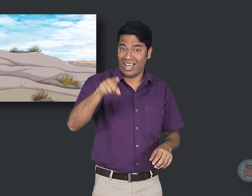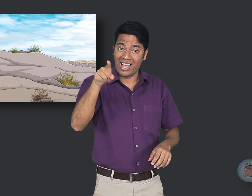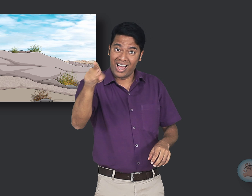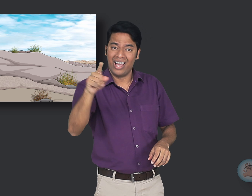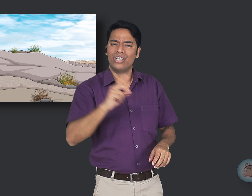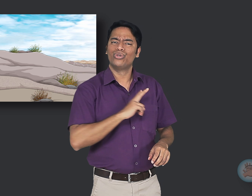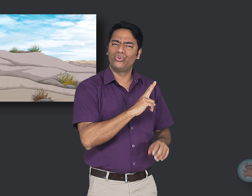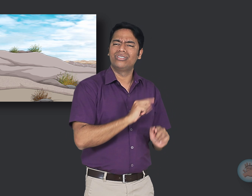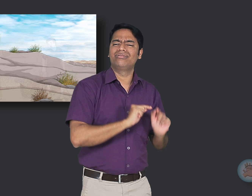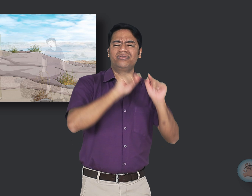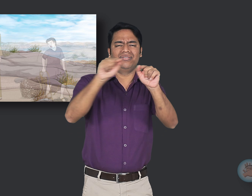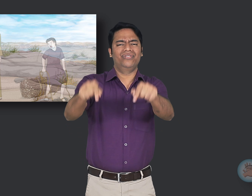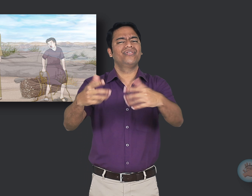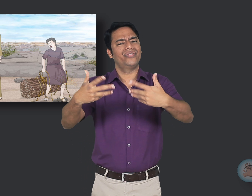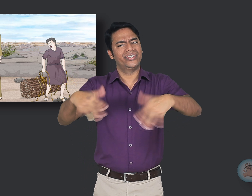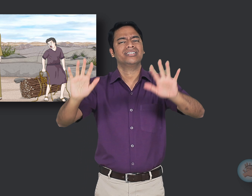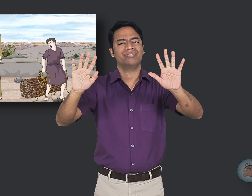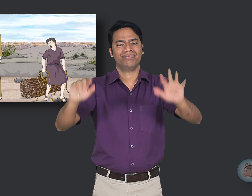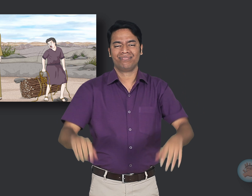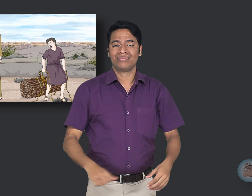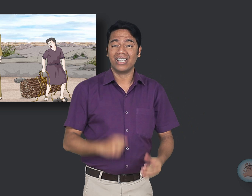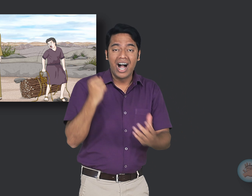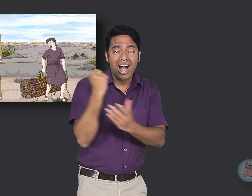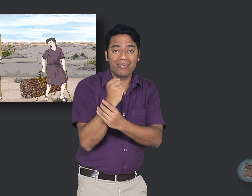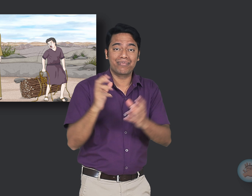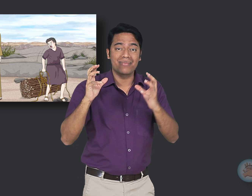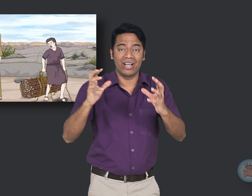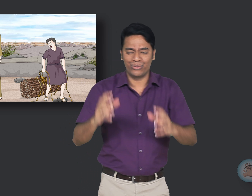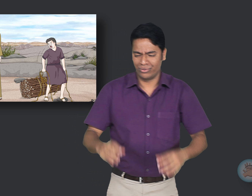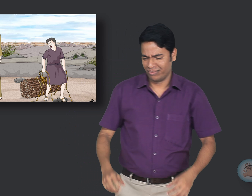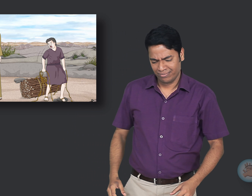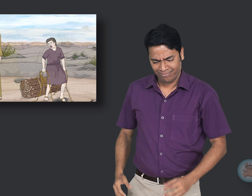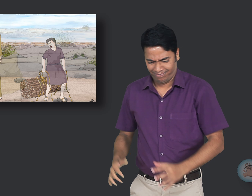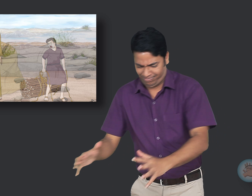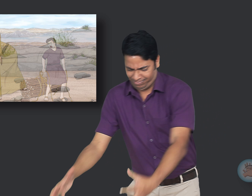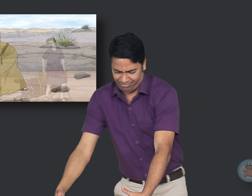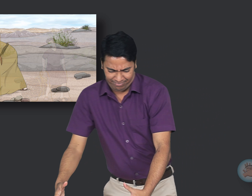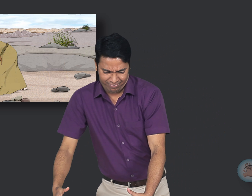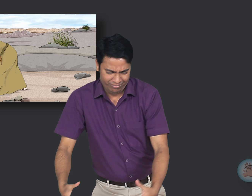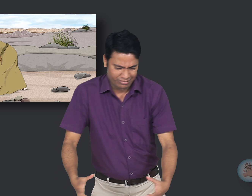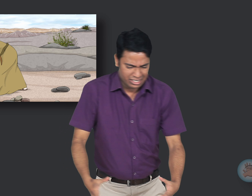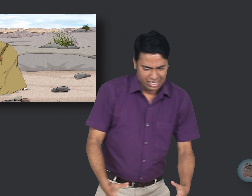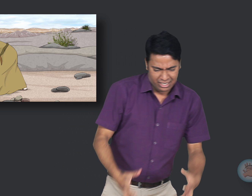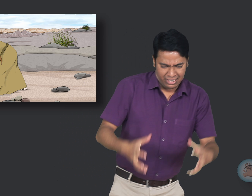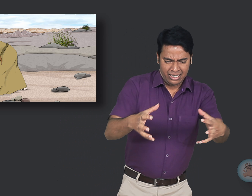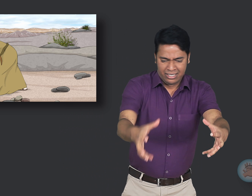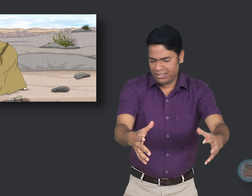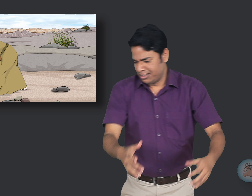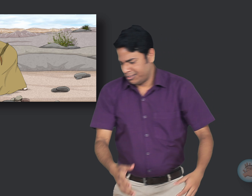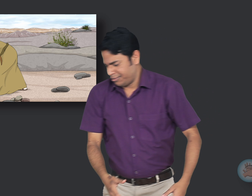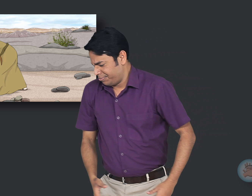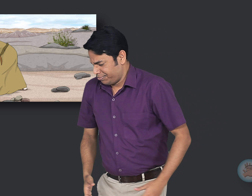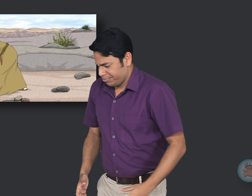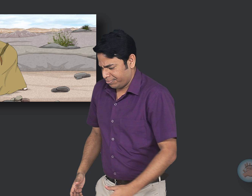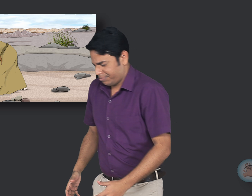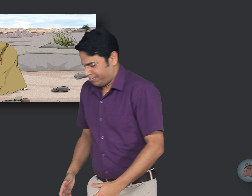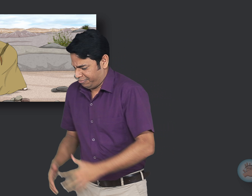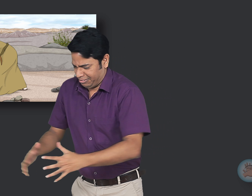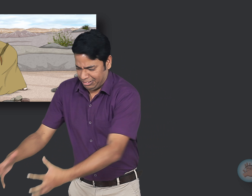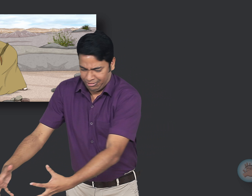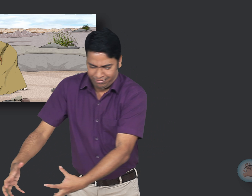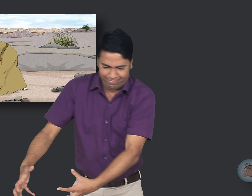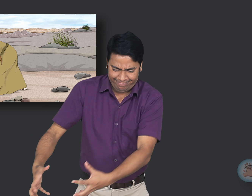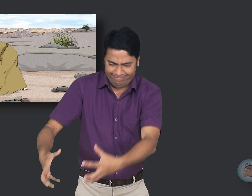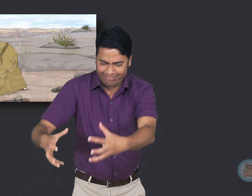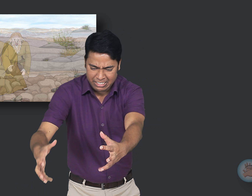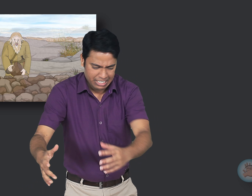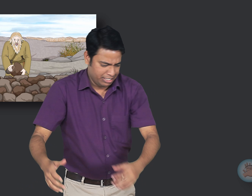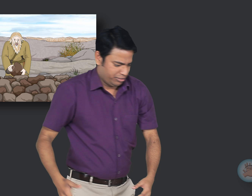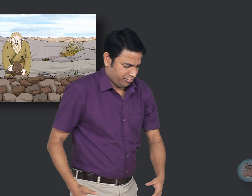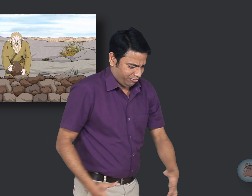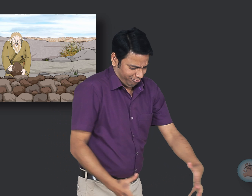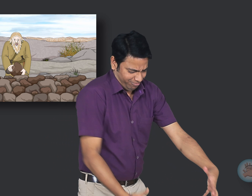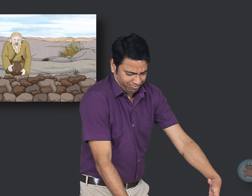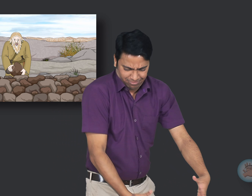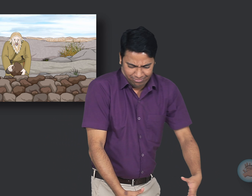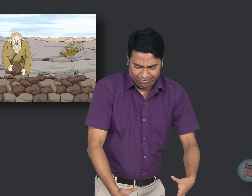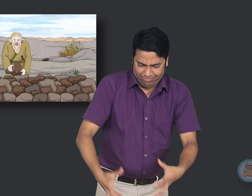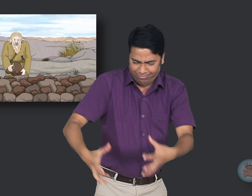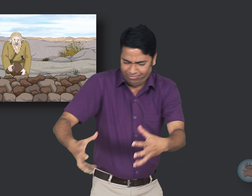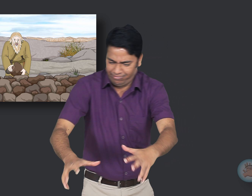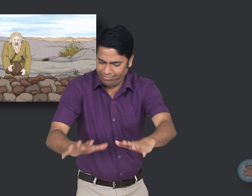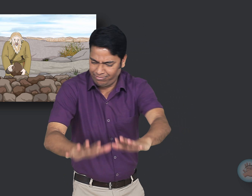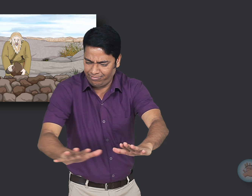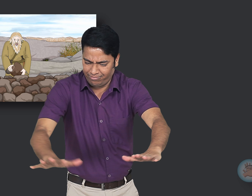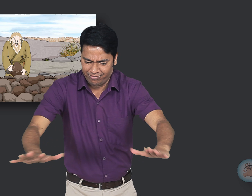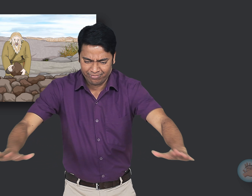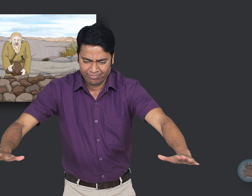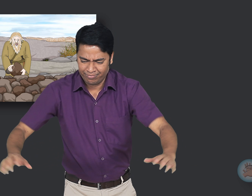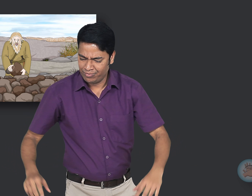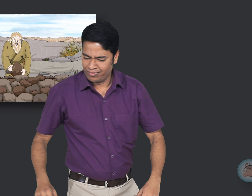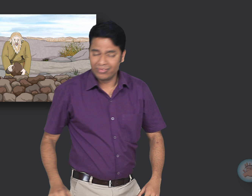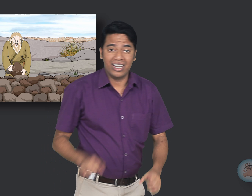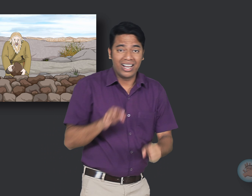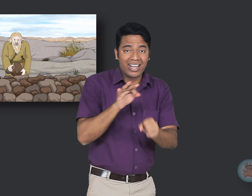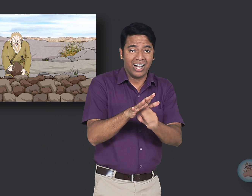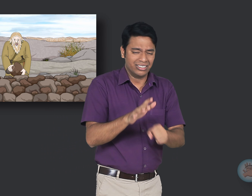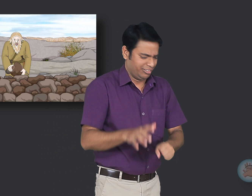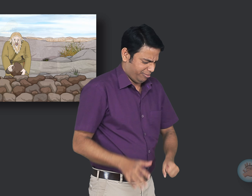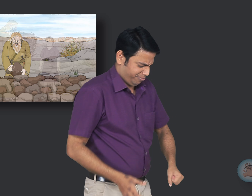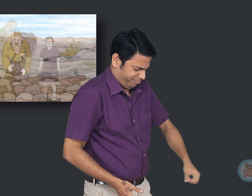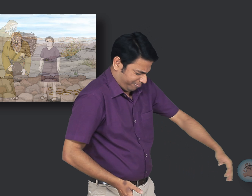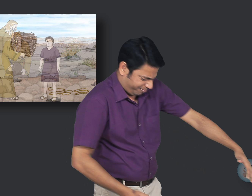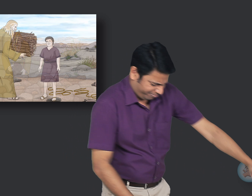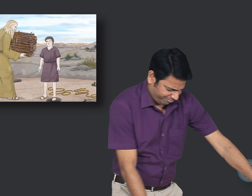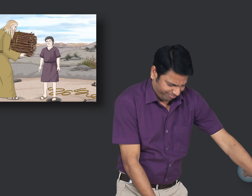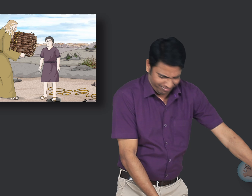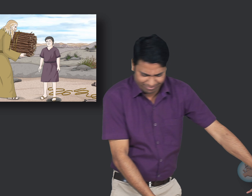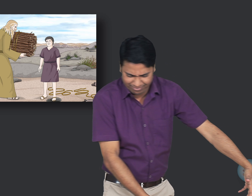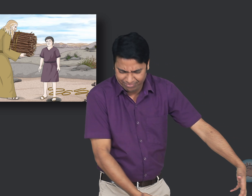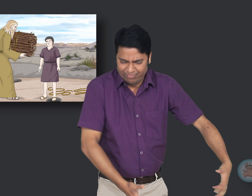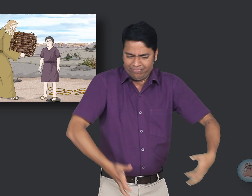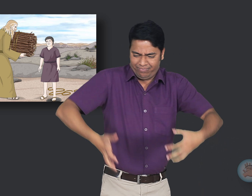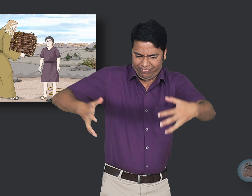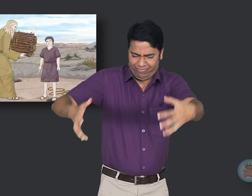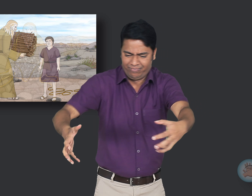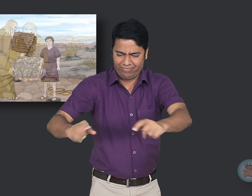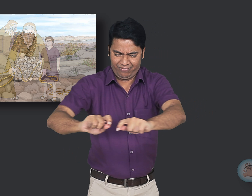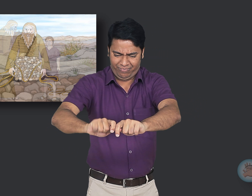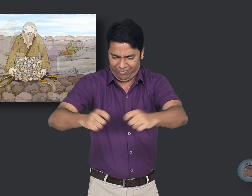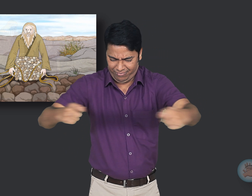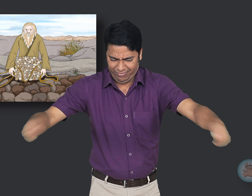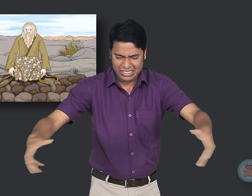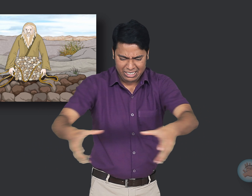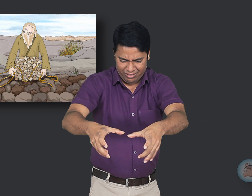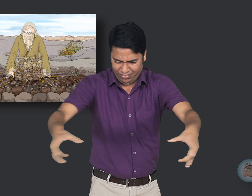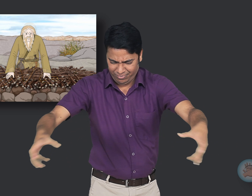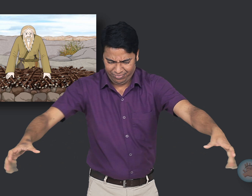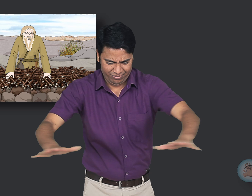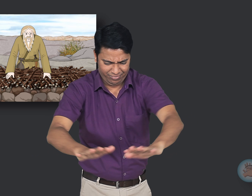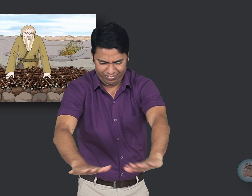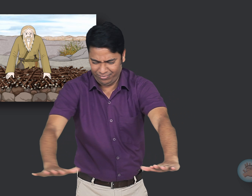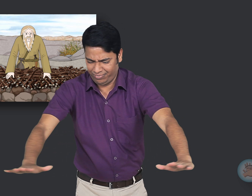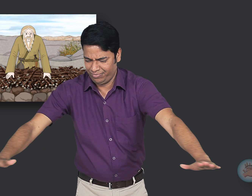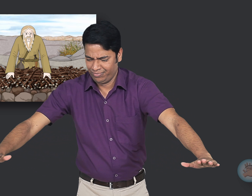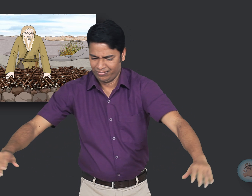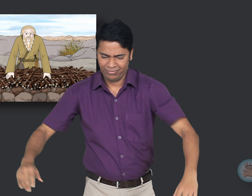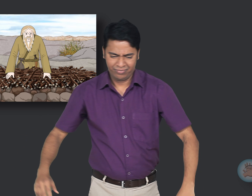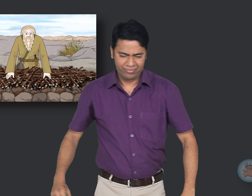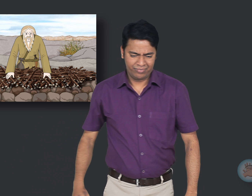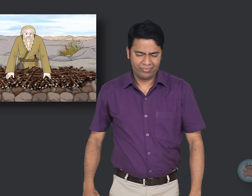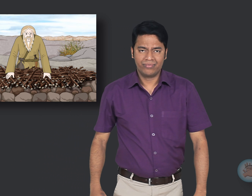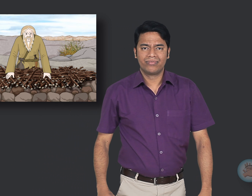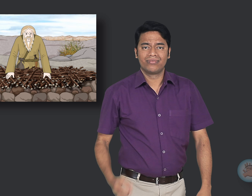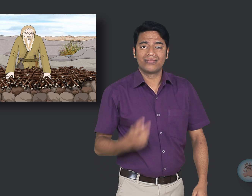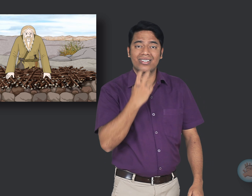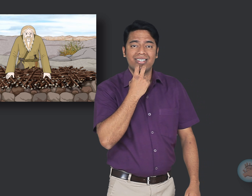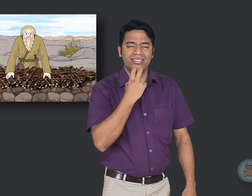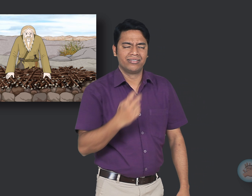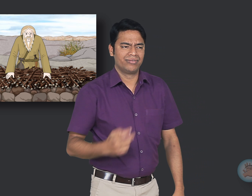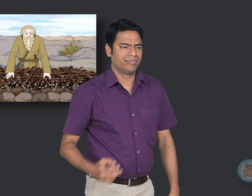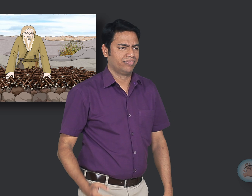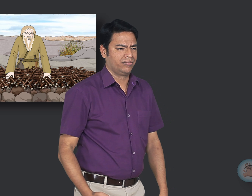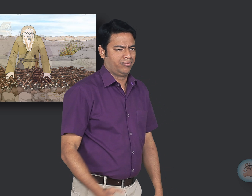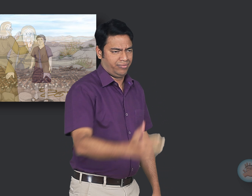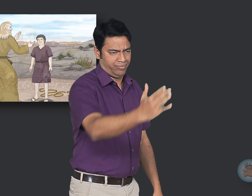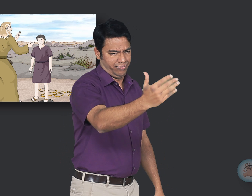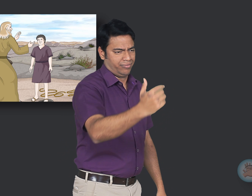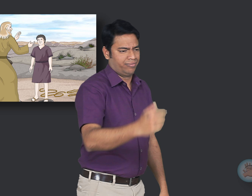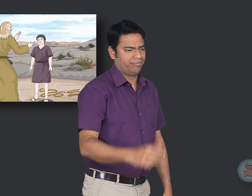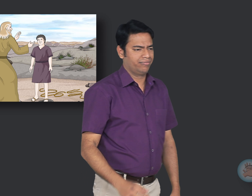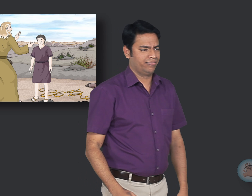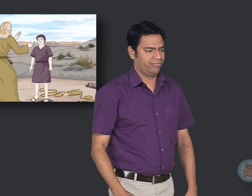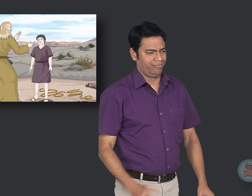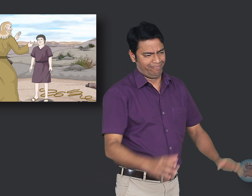When they arrived at the place God had designated, Abraham built the altar there and arranged the wood.